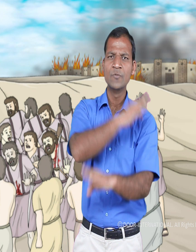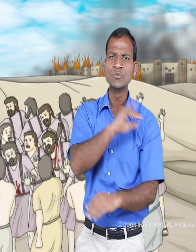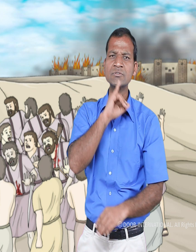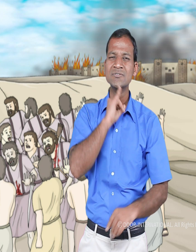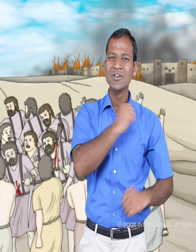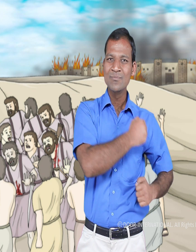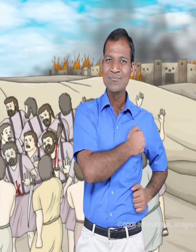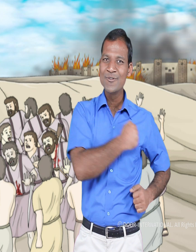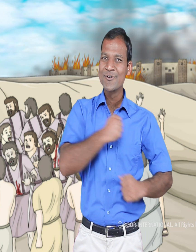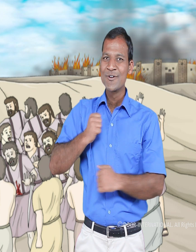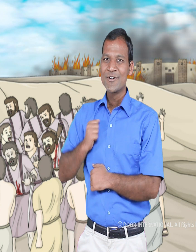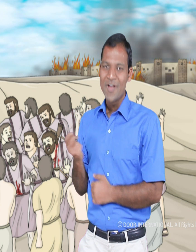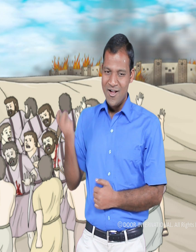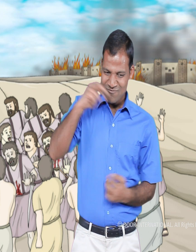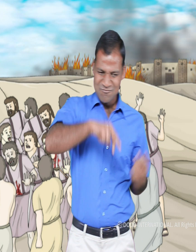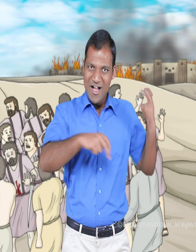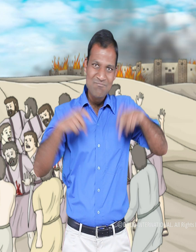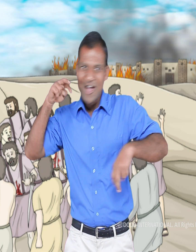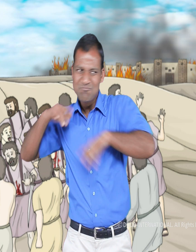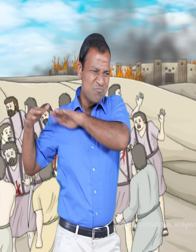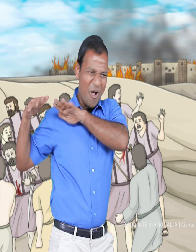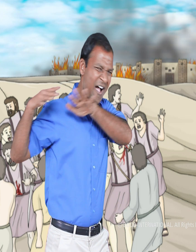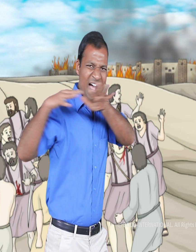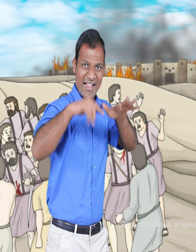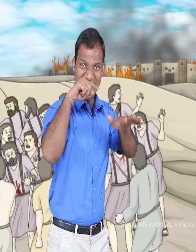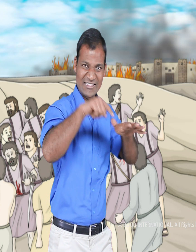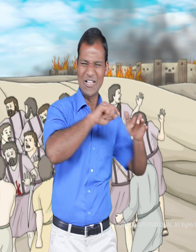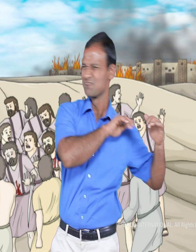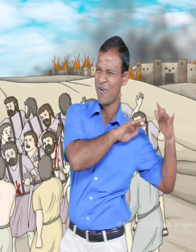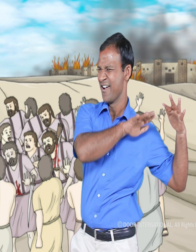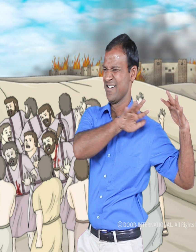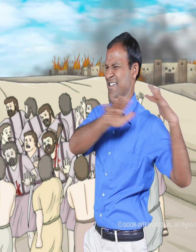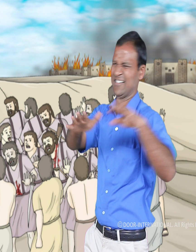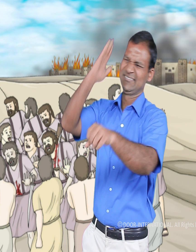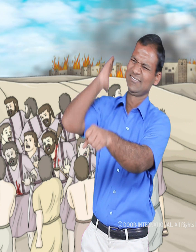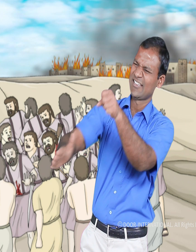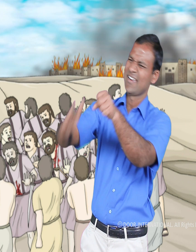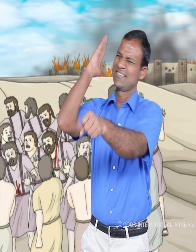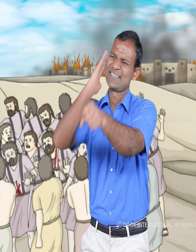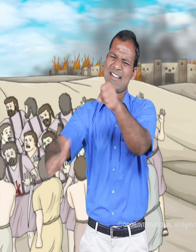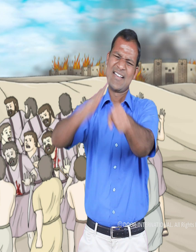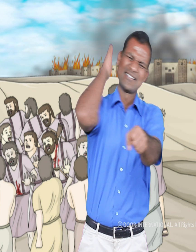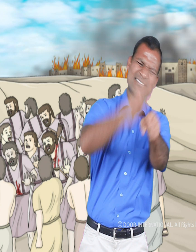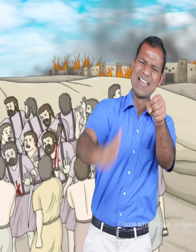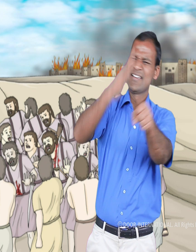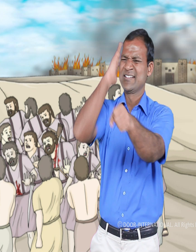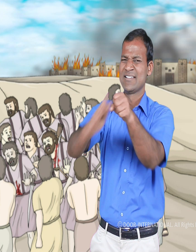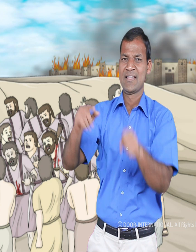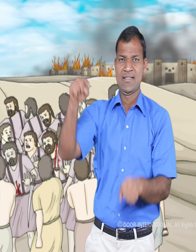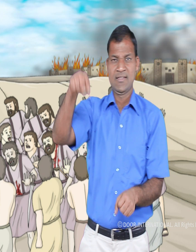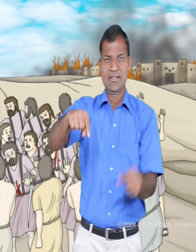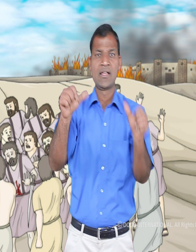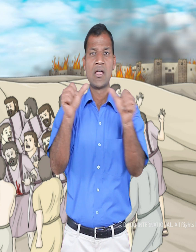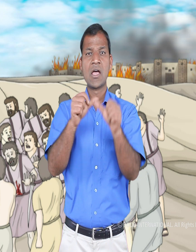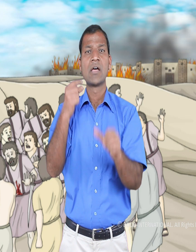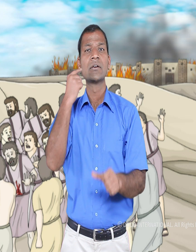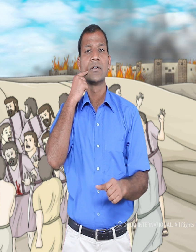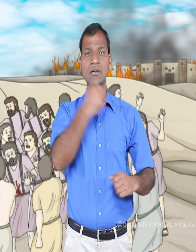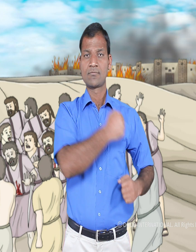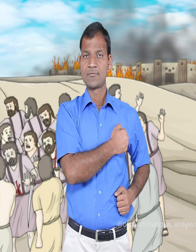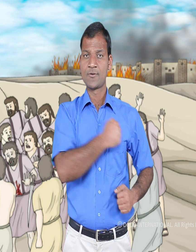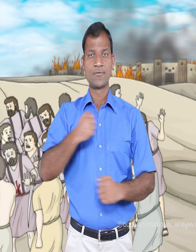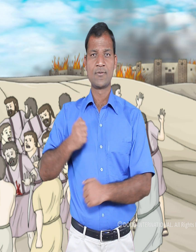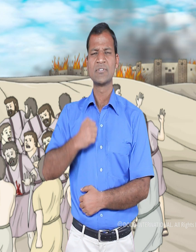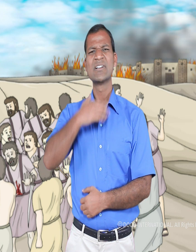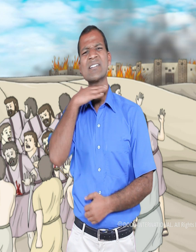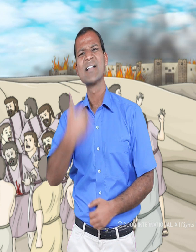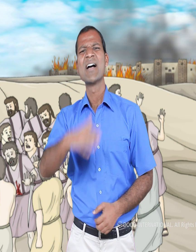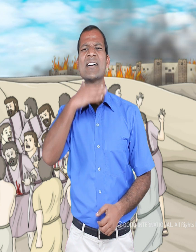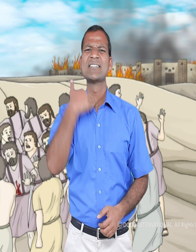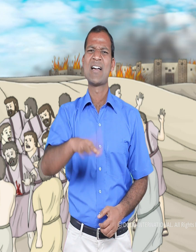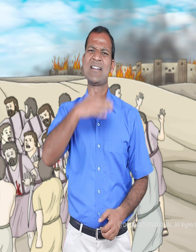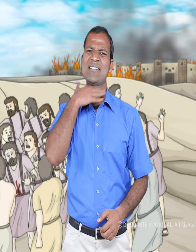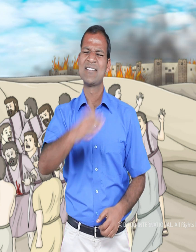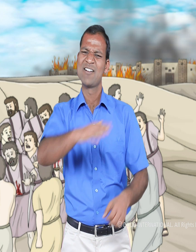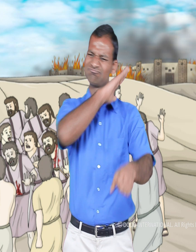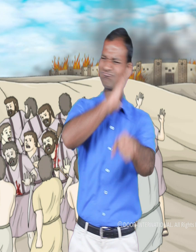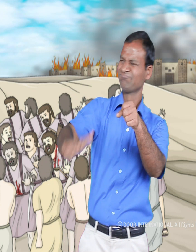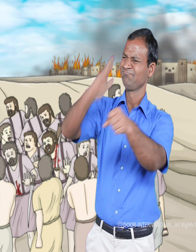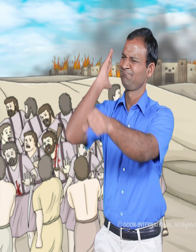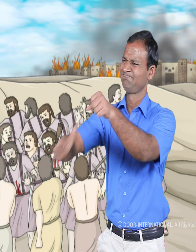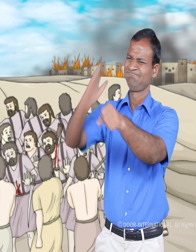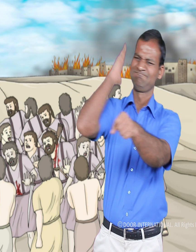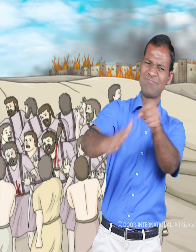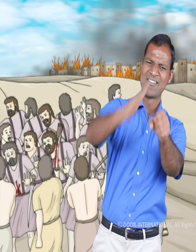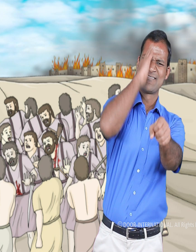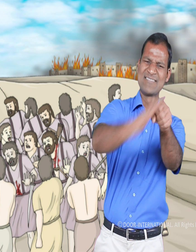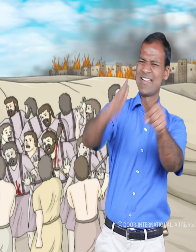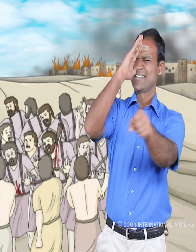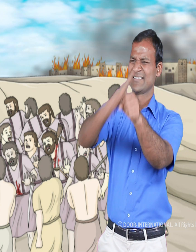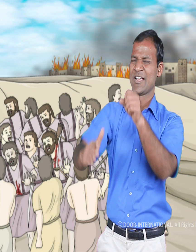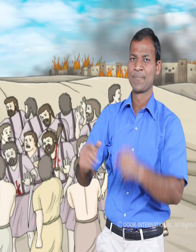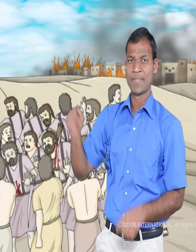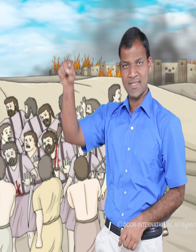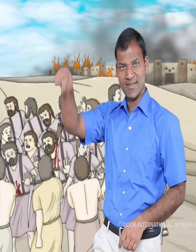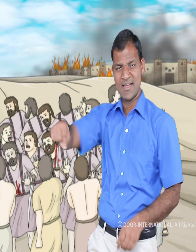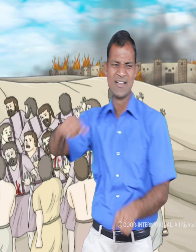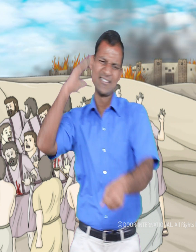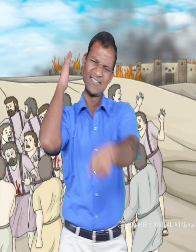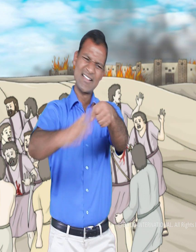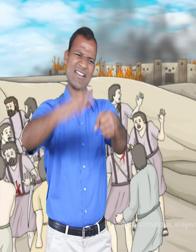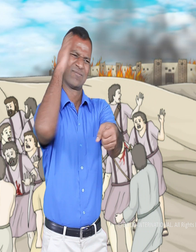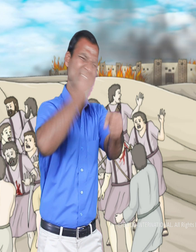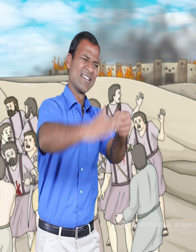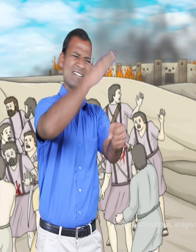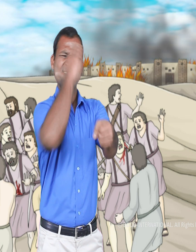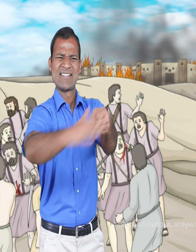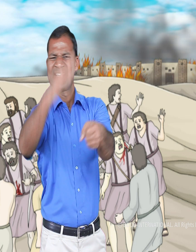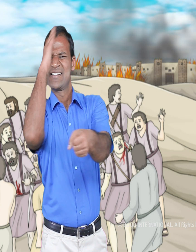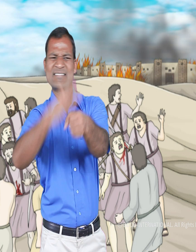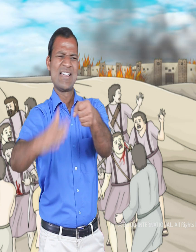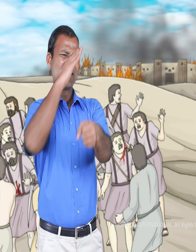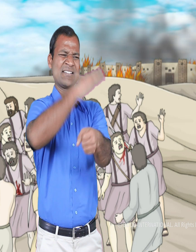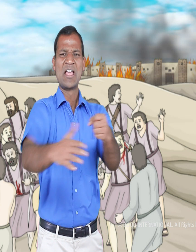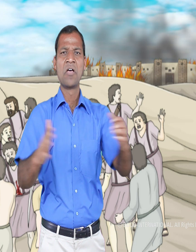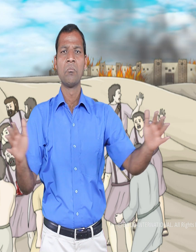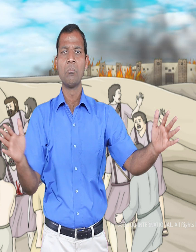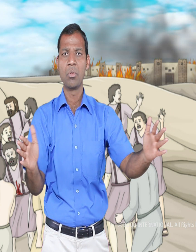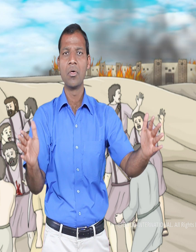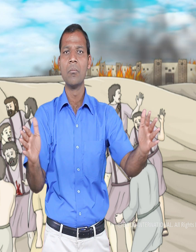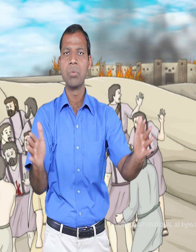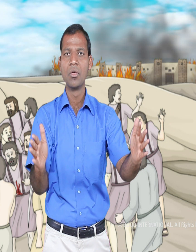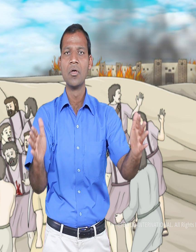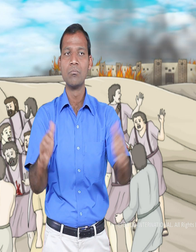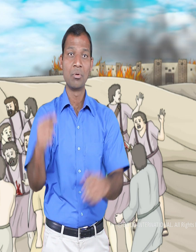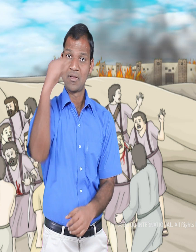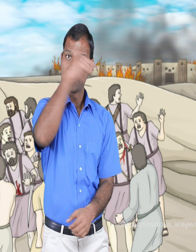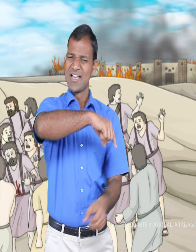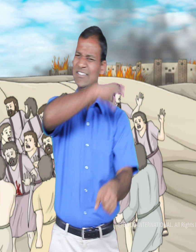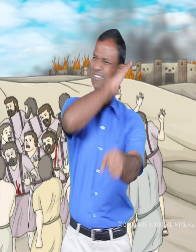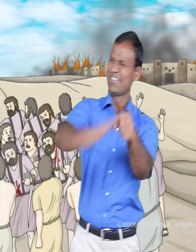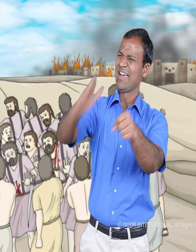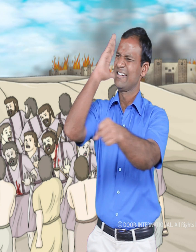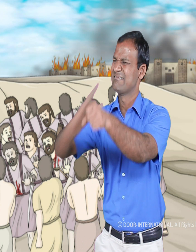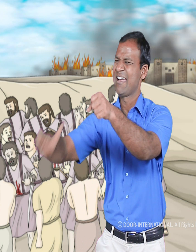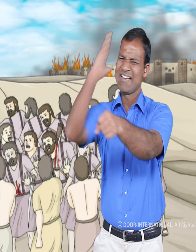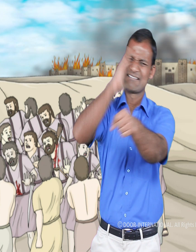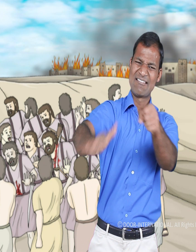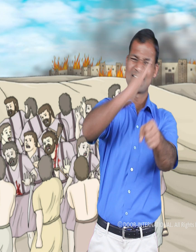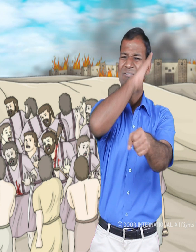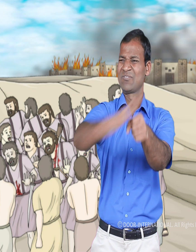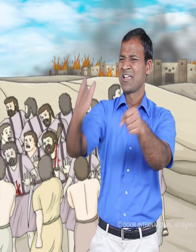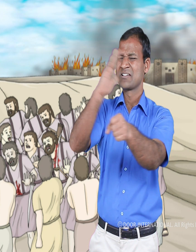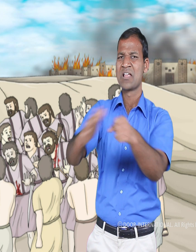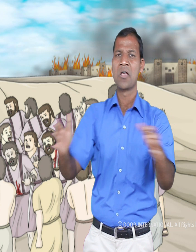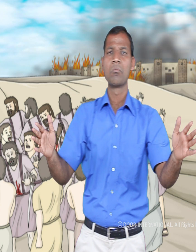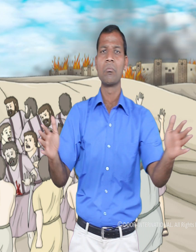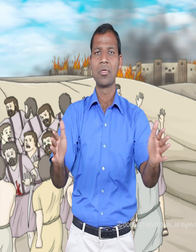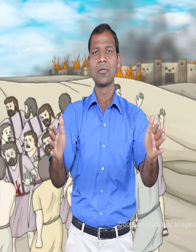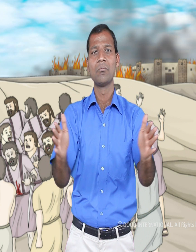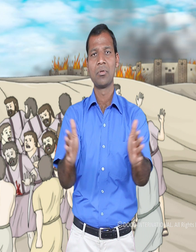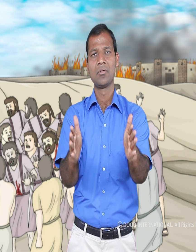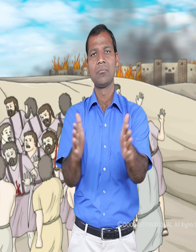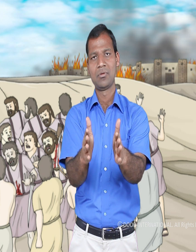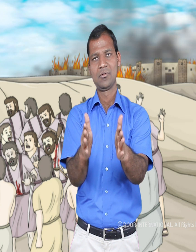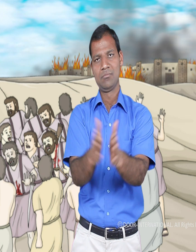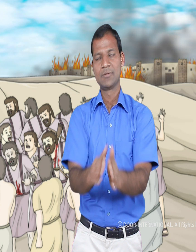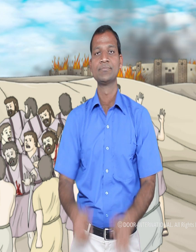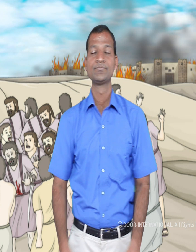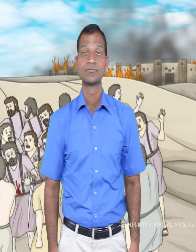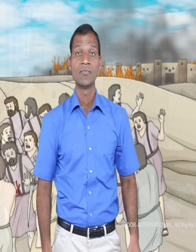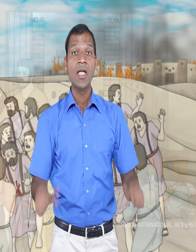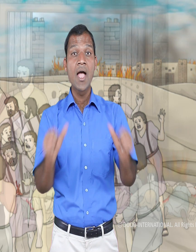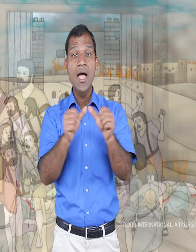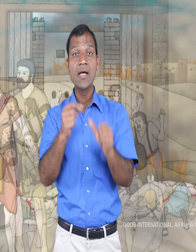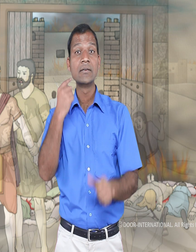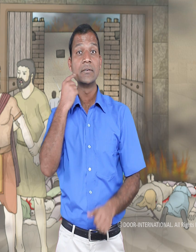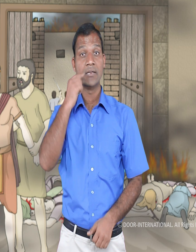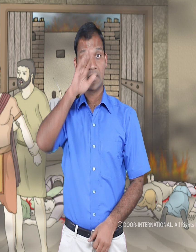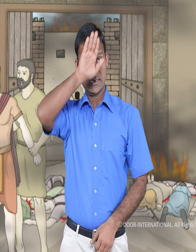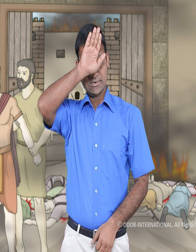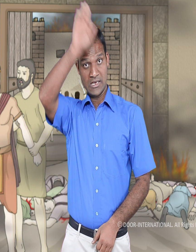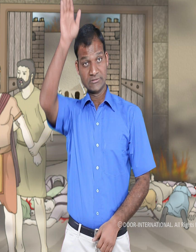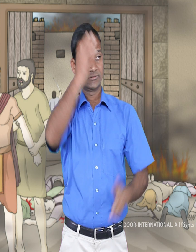Meanwhile, those in the ambush came out of the city against them, and the men of Ai were trapped between the Israelite forces on both sides. So Israel struck them down until no survivor or fugitive remained.